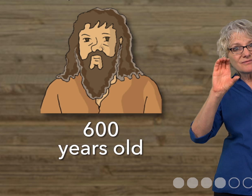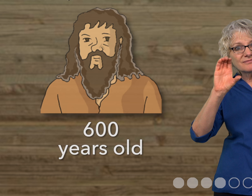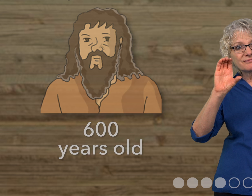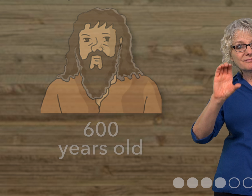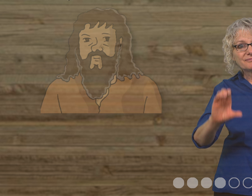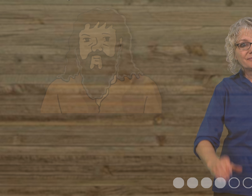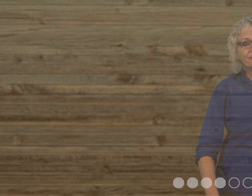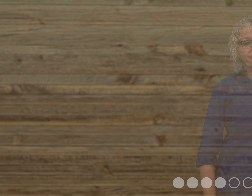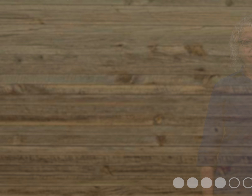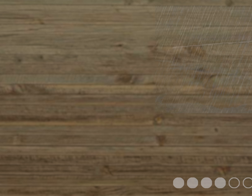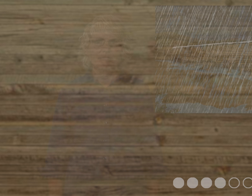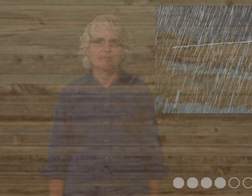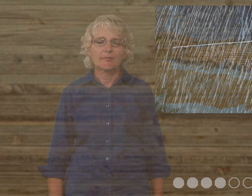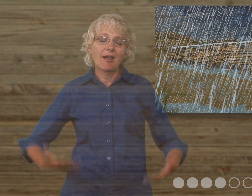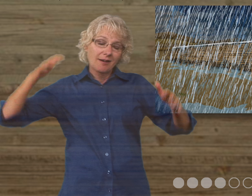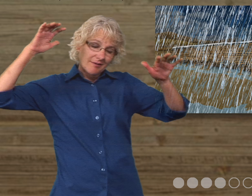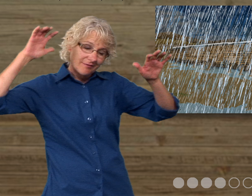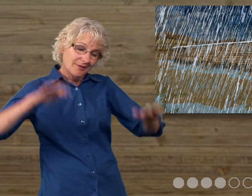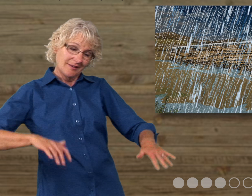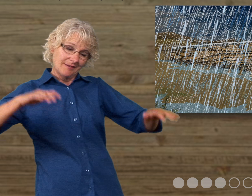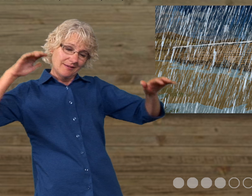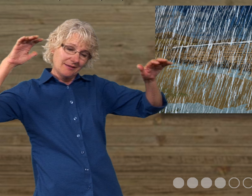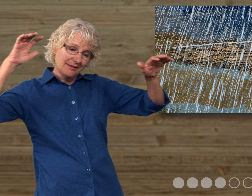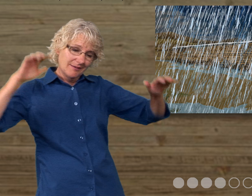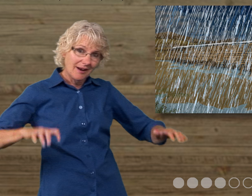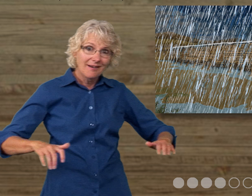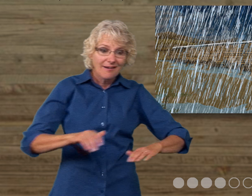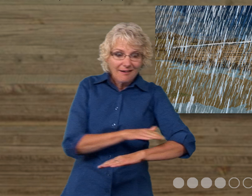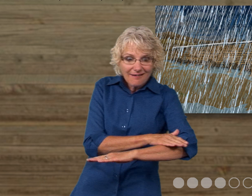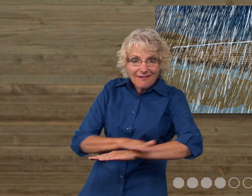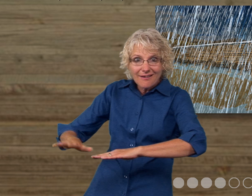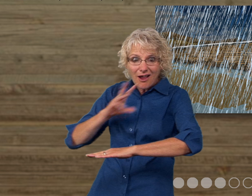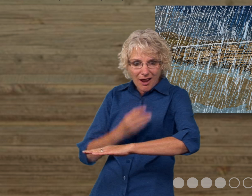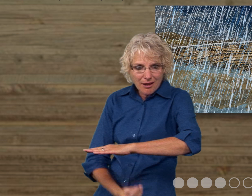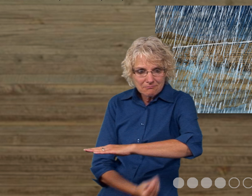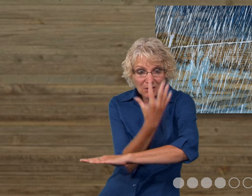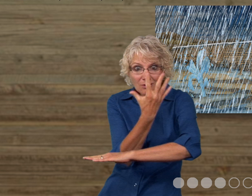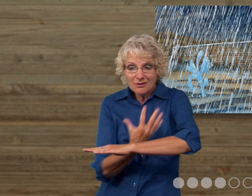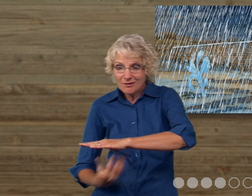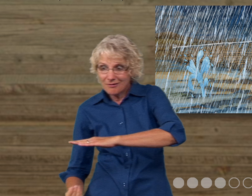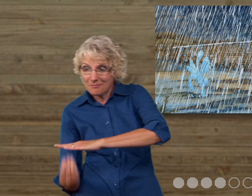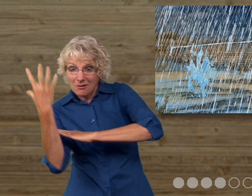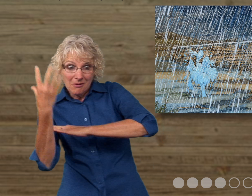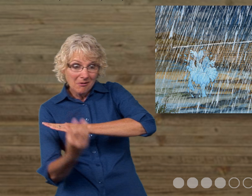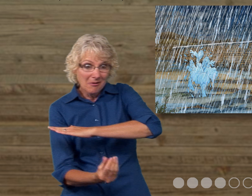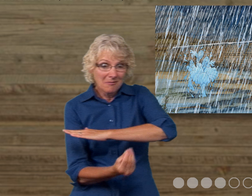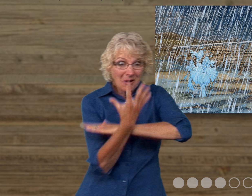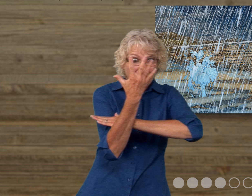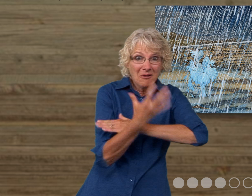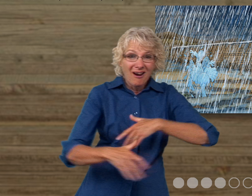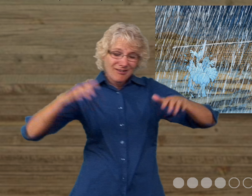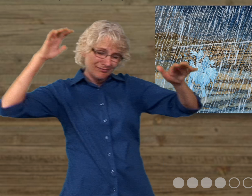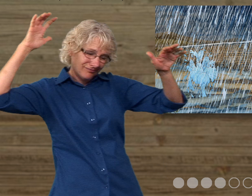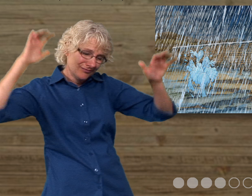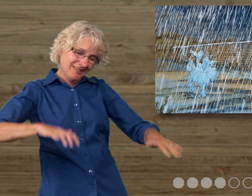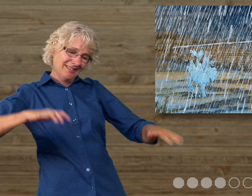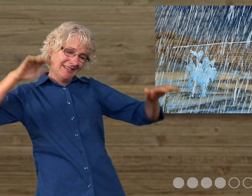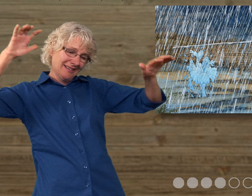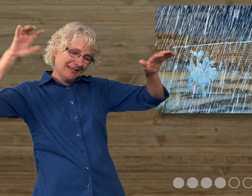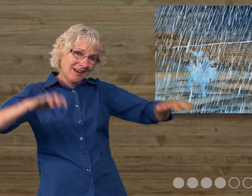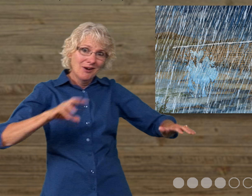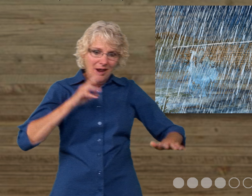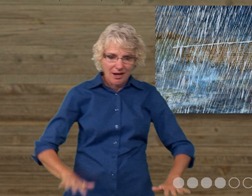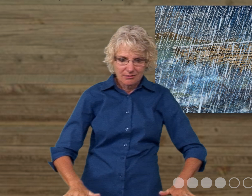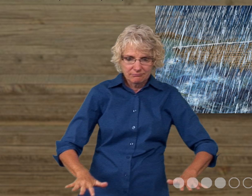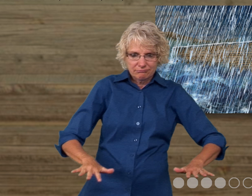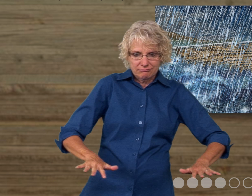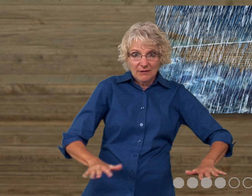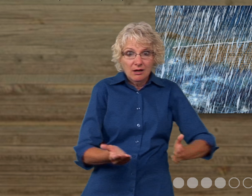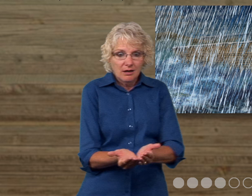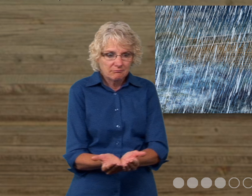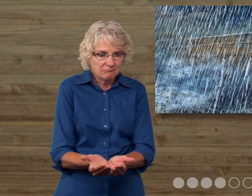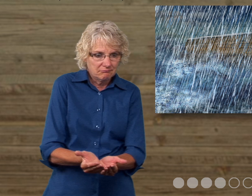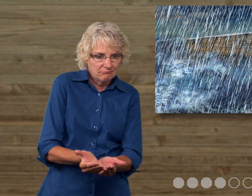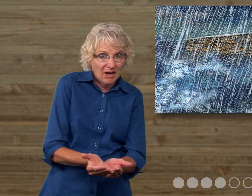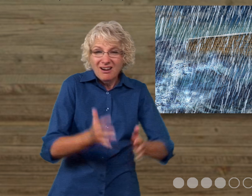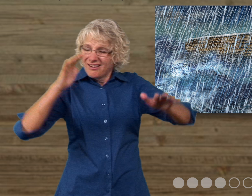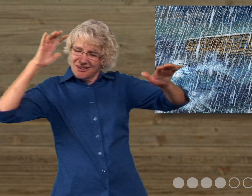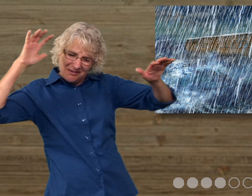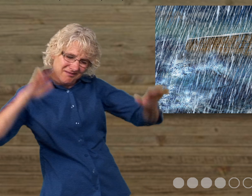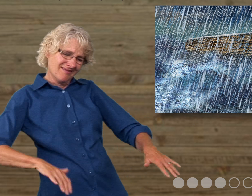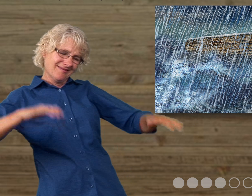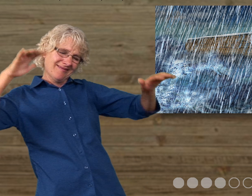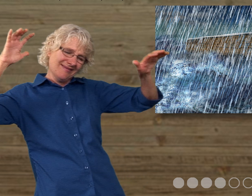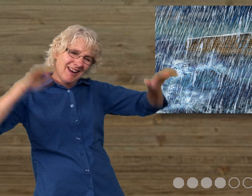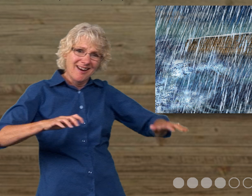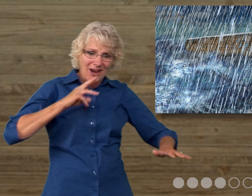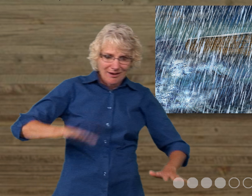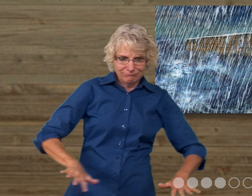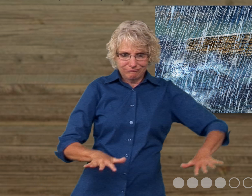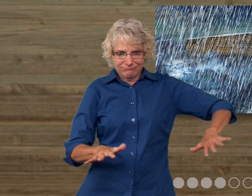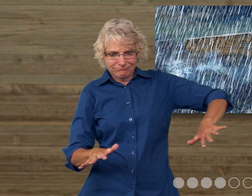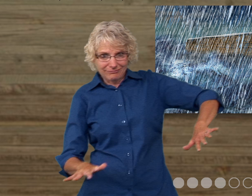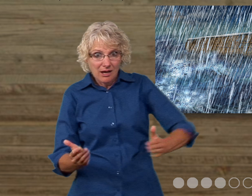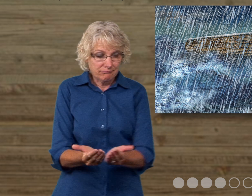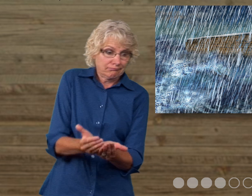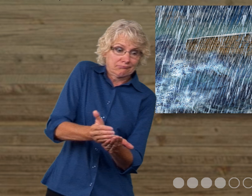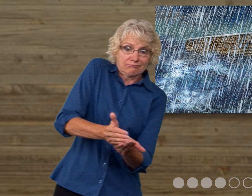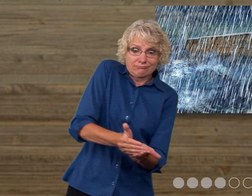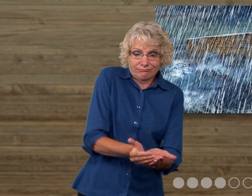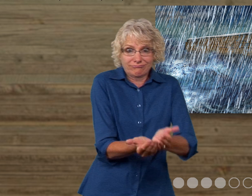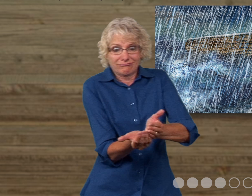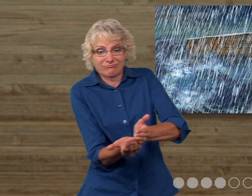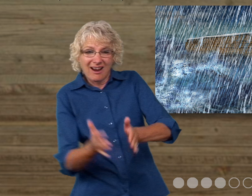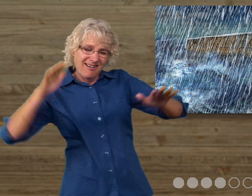In the six hundredth year of Noah’s life, on the seventeenth day of the second month, all the fountains of the great deep burst forth, and the floodgates of the heavens were opened.